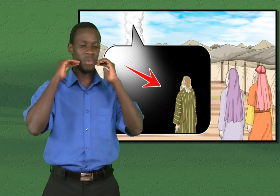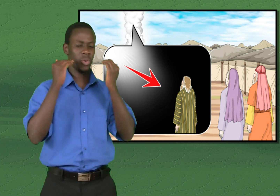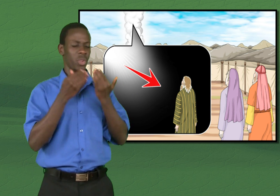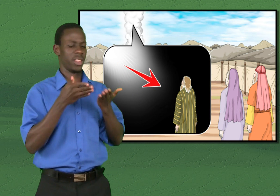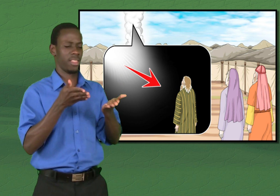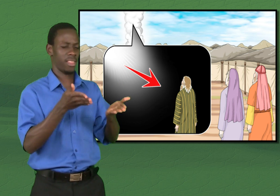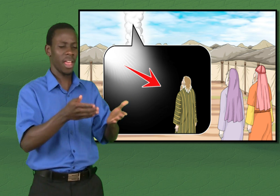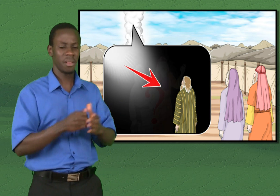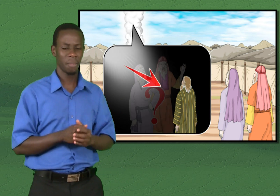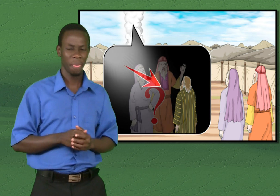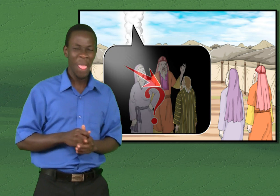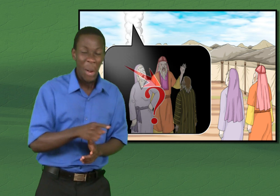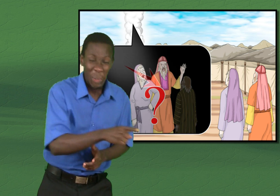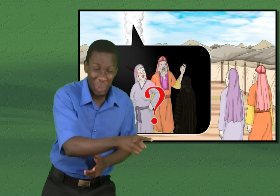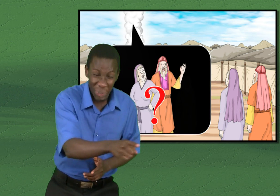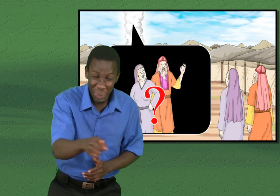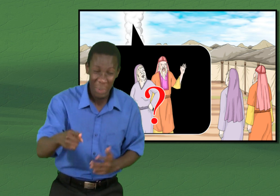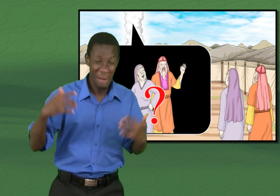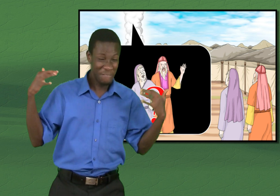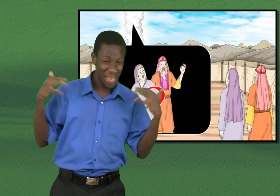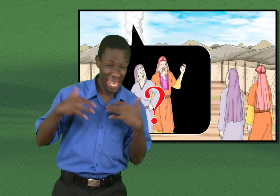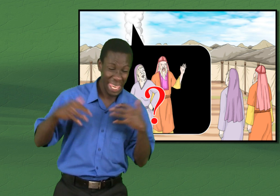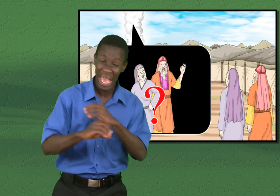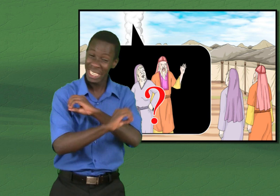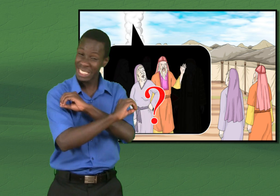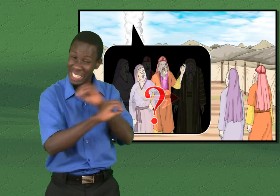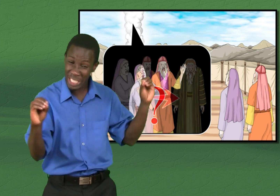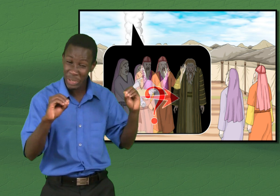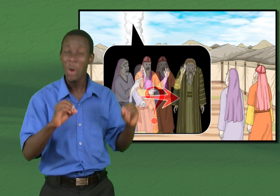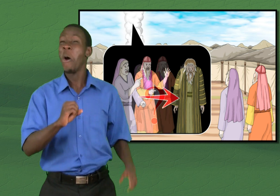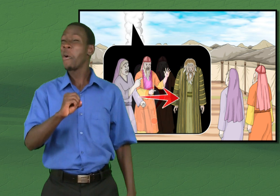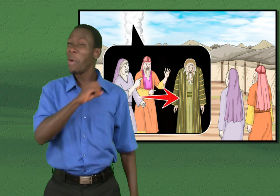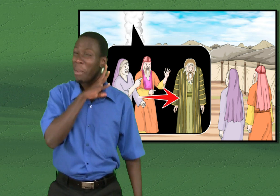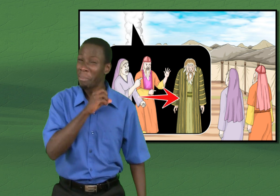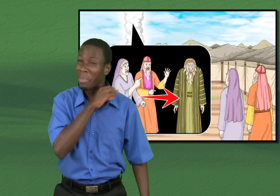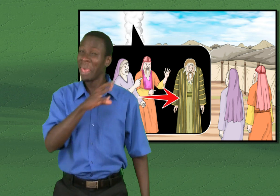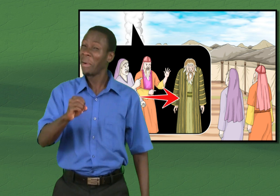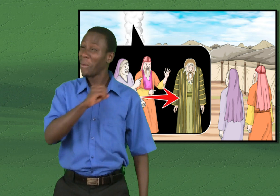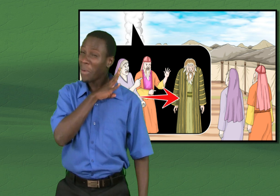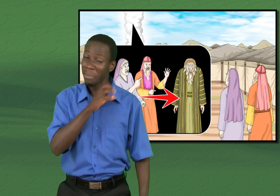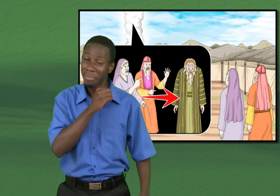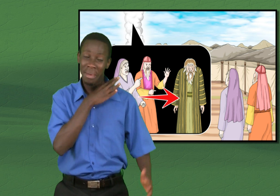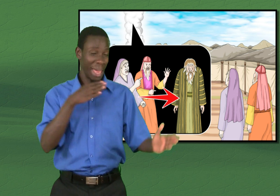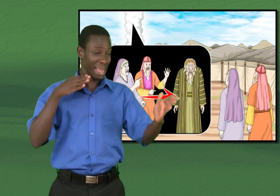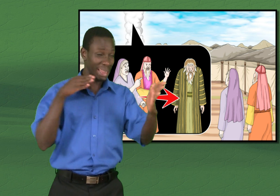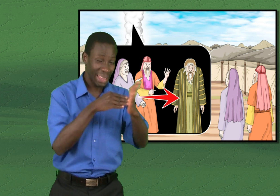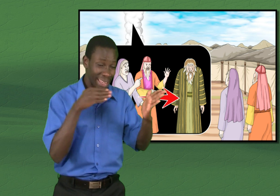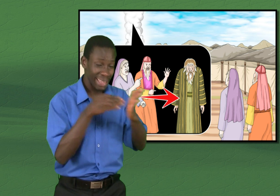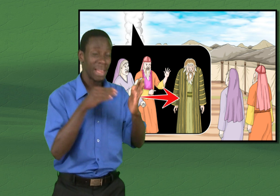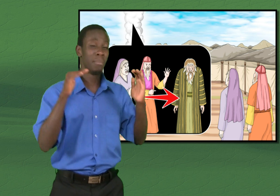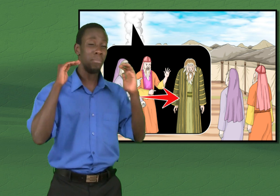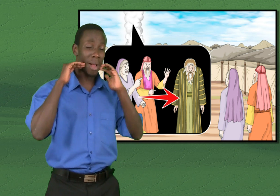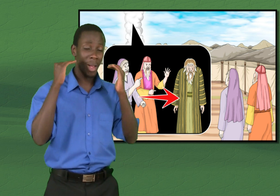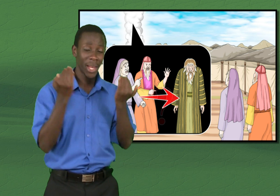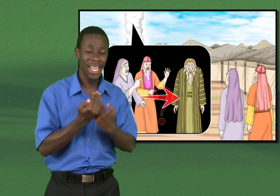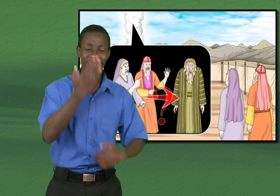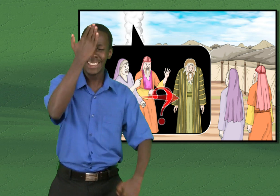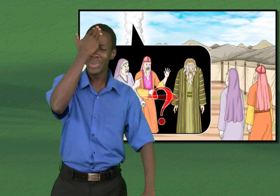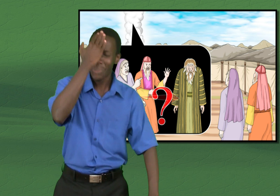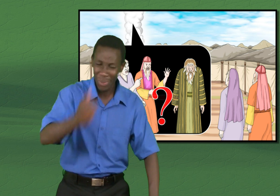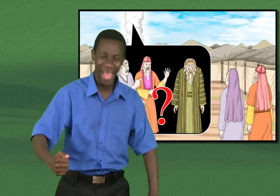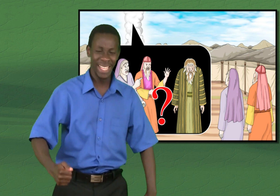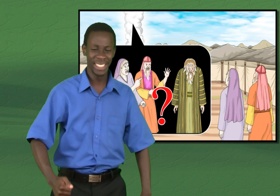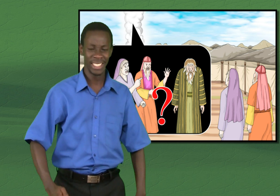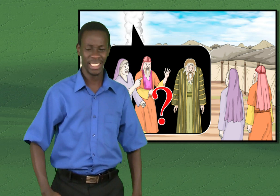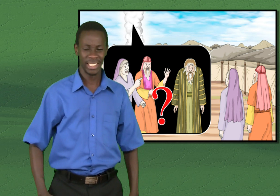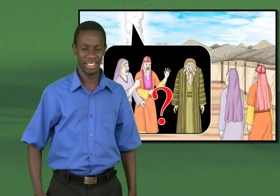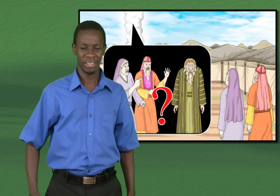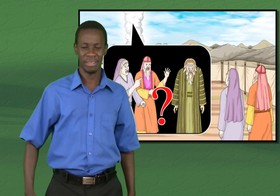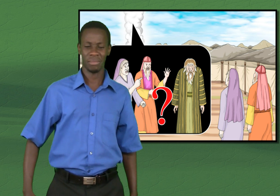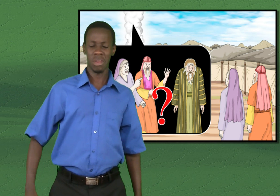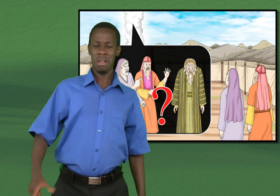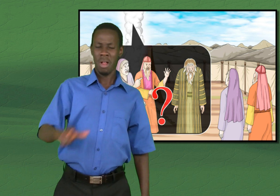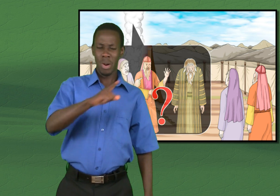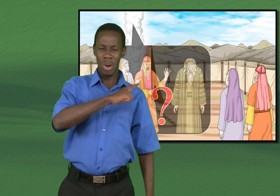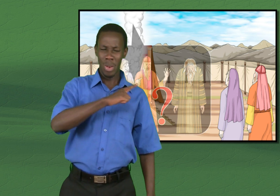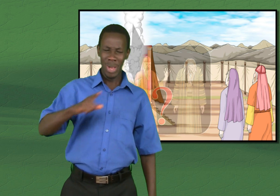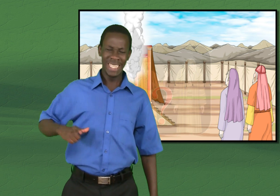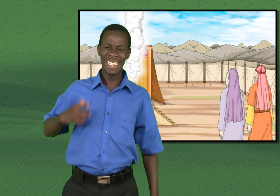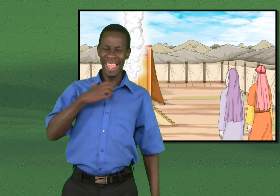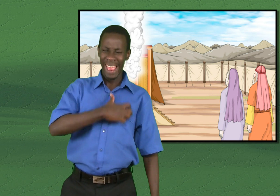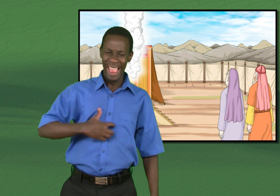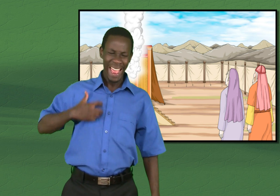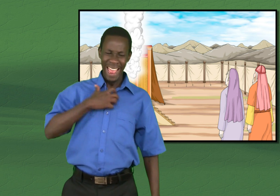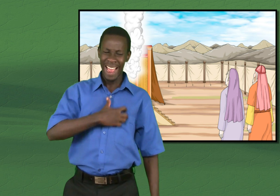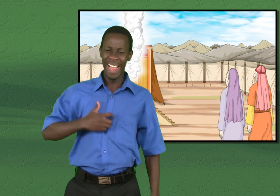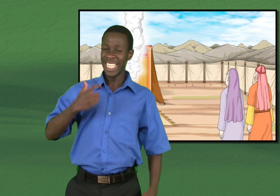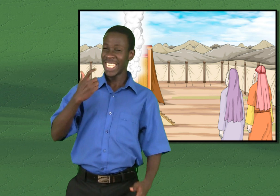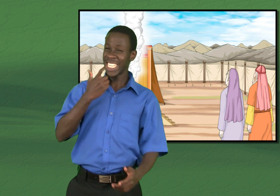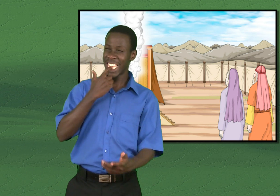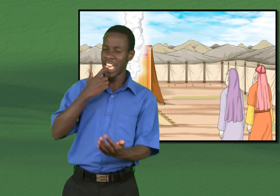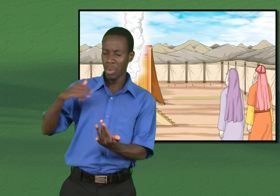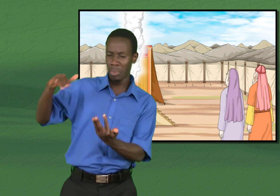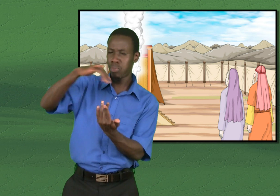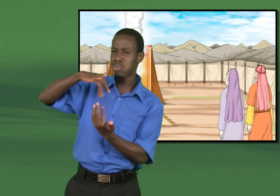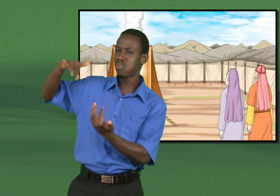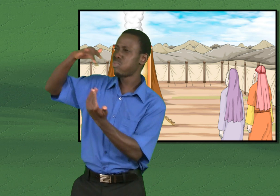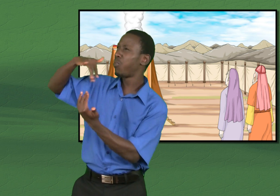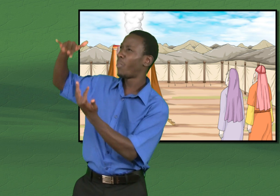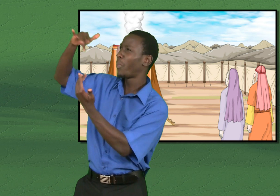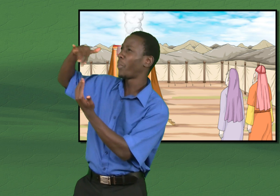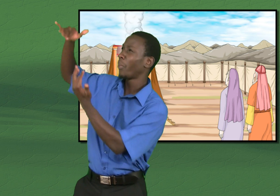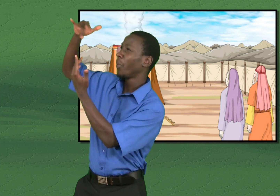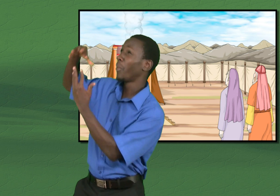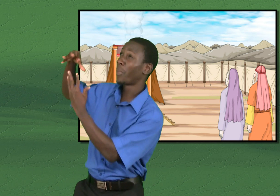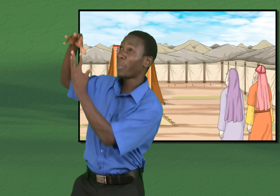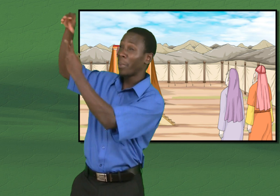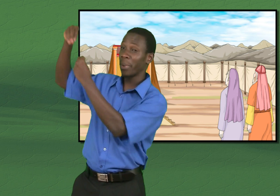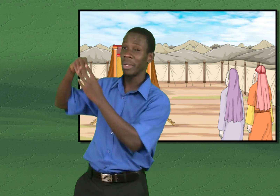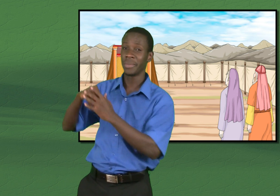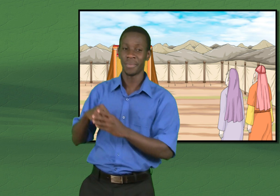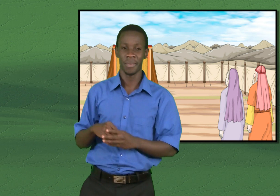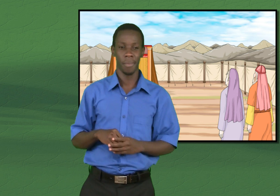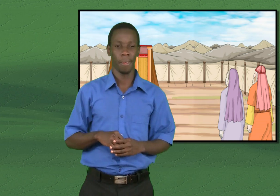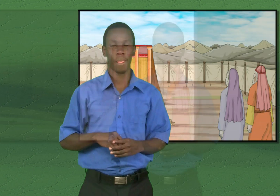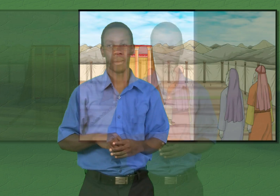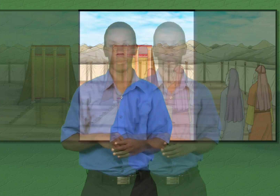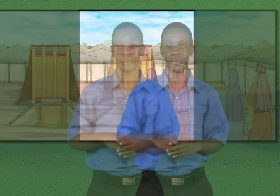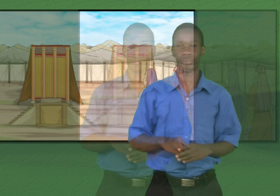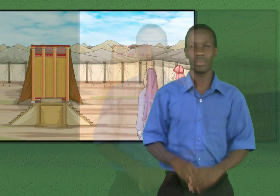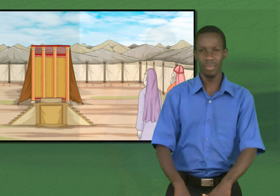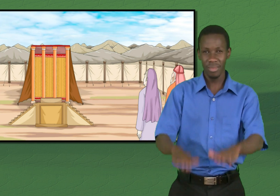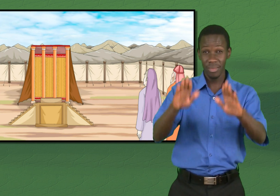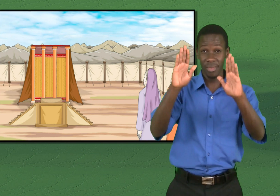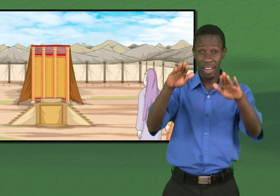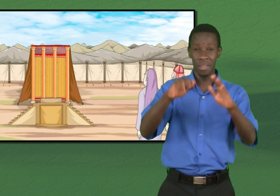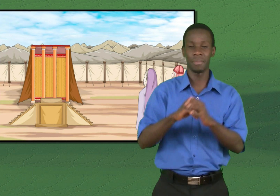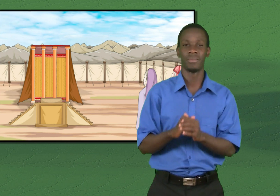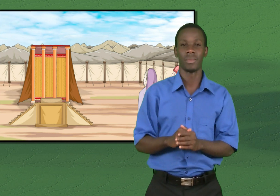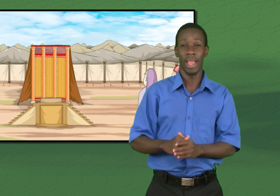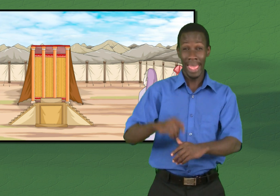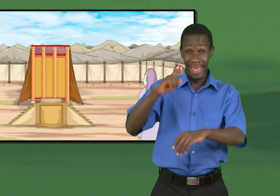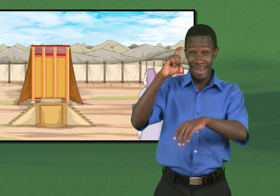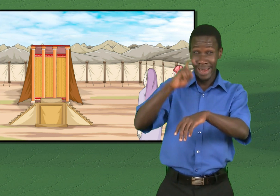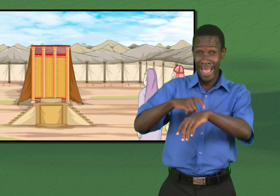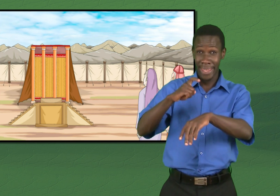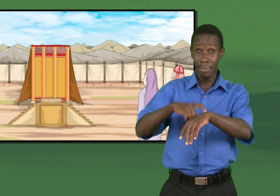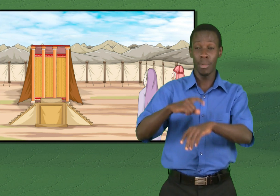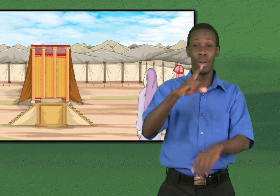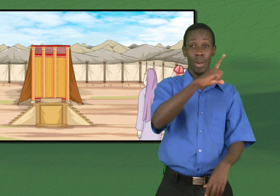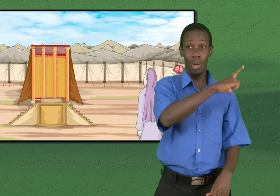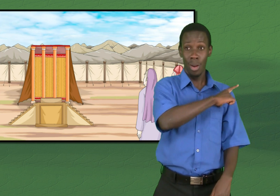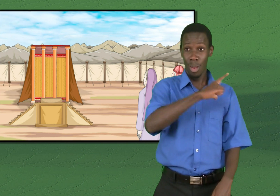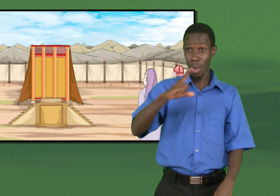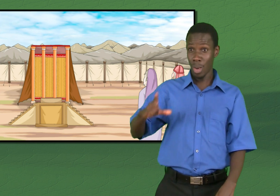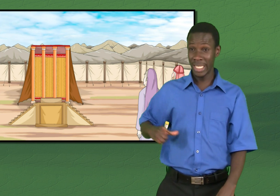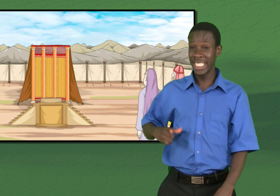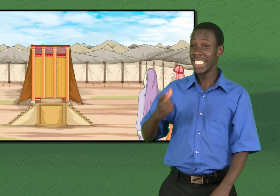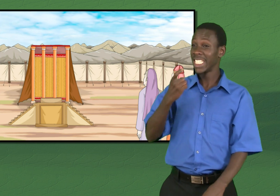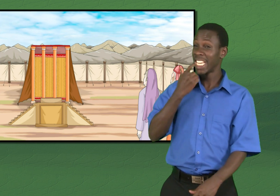Why then were you unafraid to speak against My servant Moses?” So the anger of the LORD burned against them, and He departed.